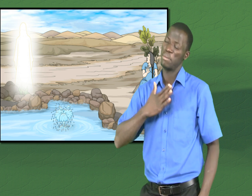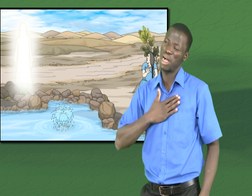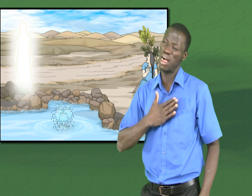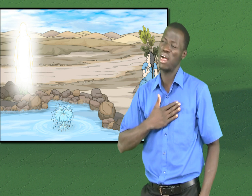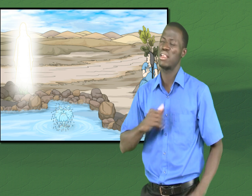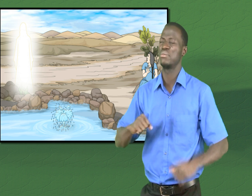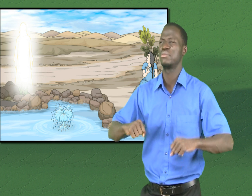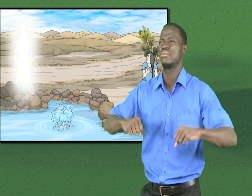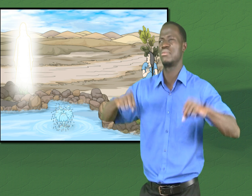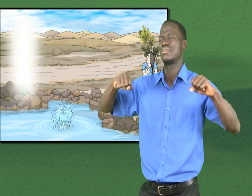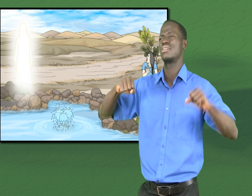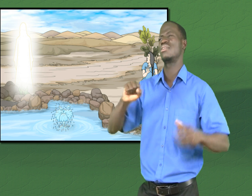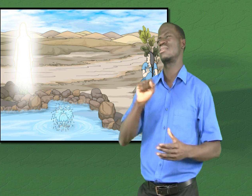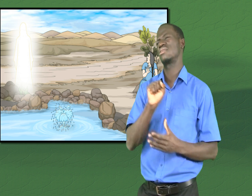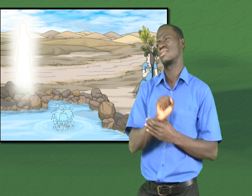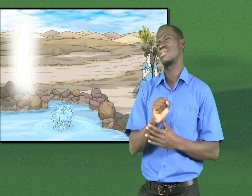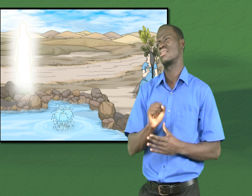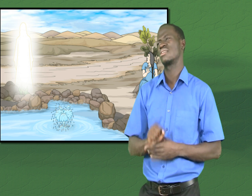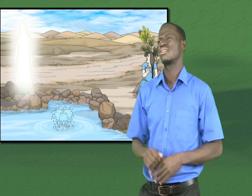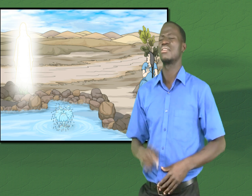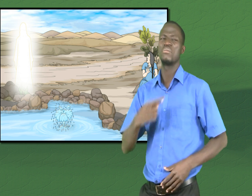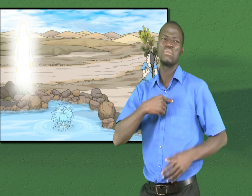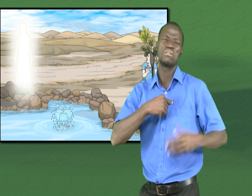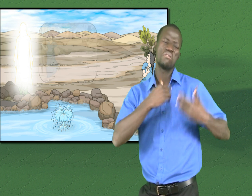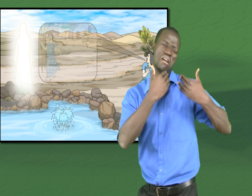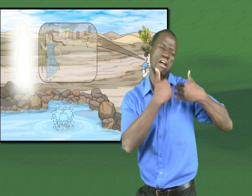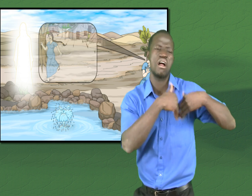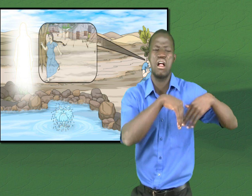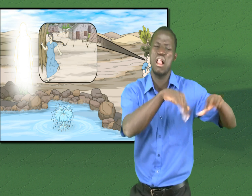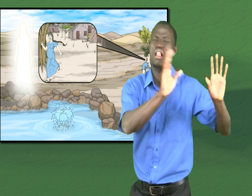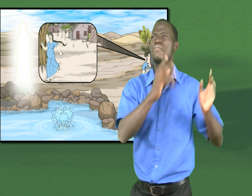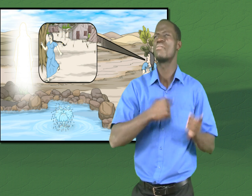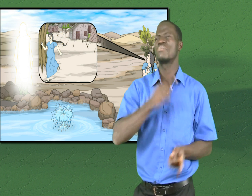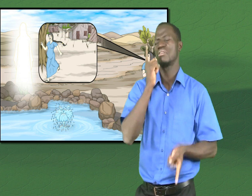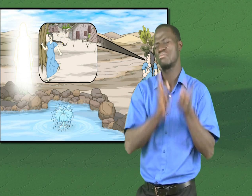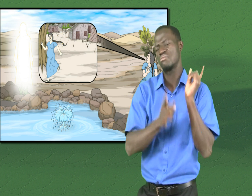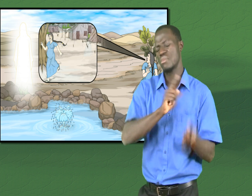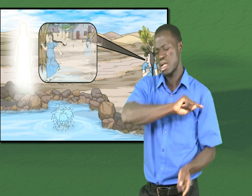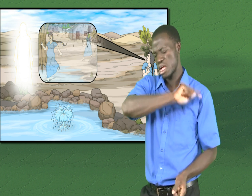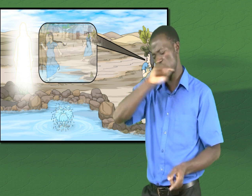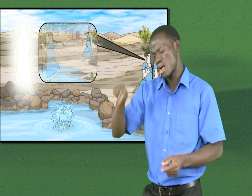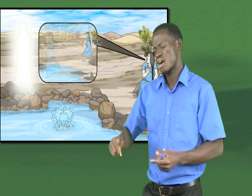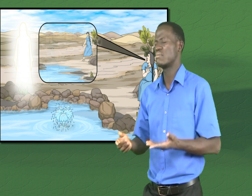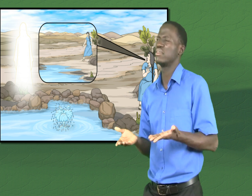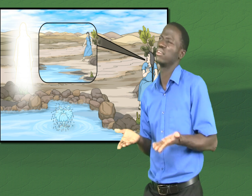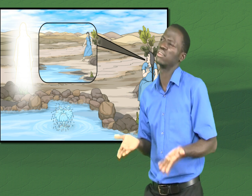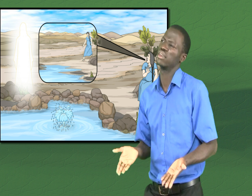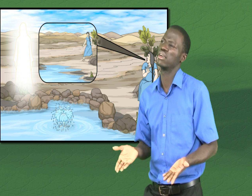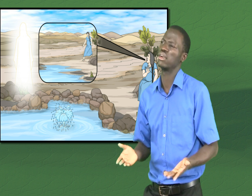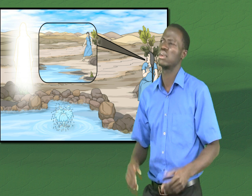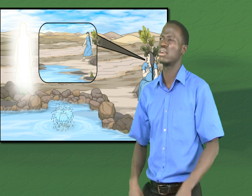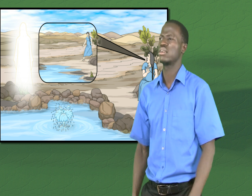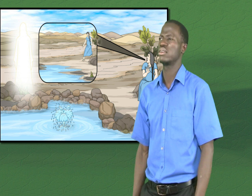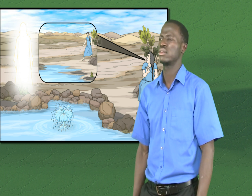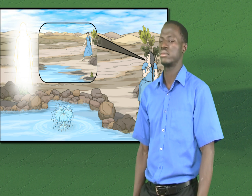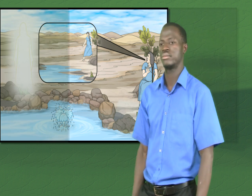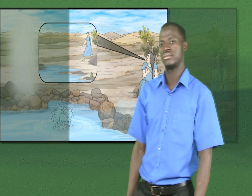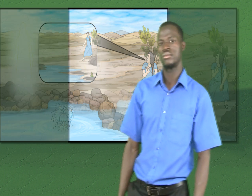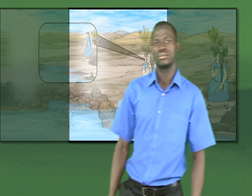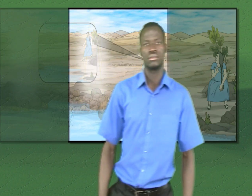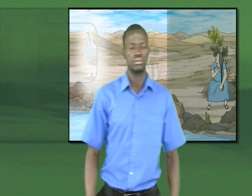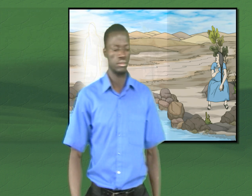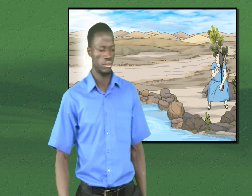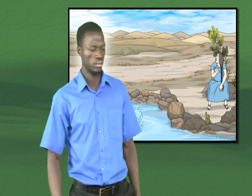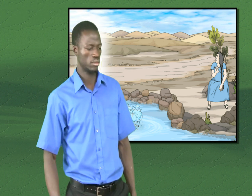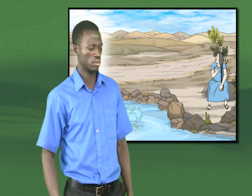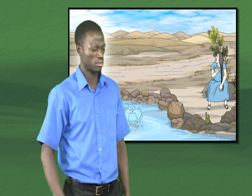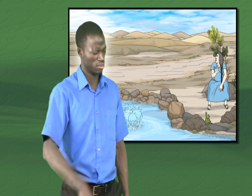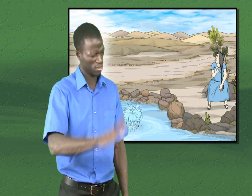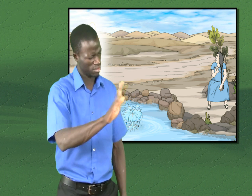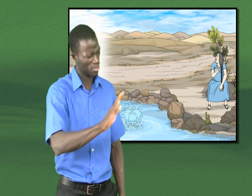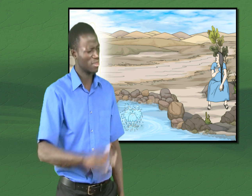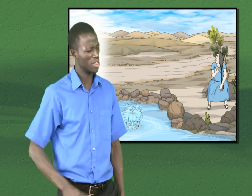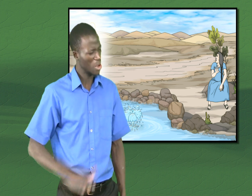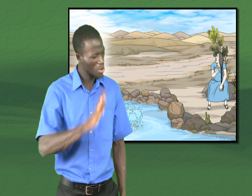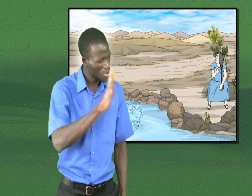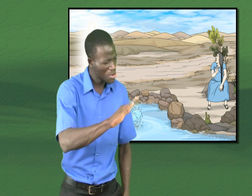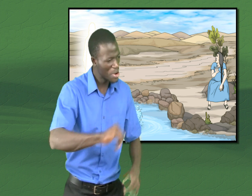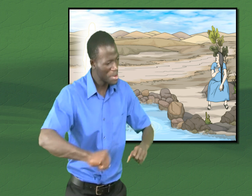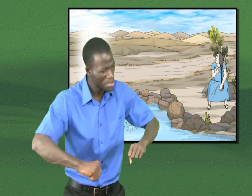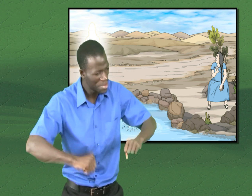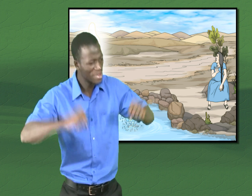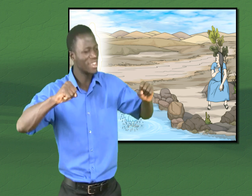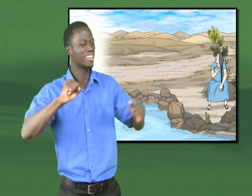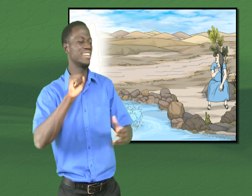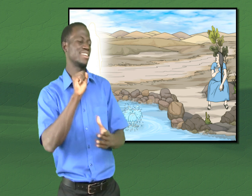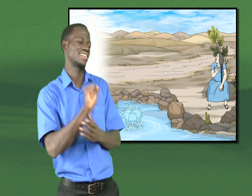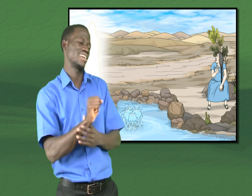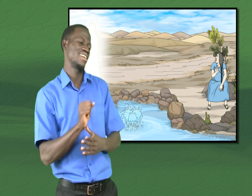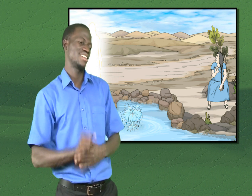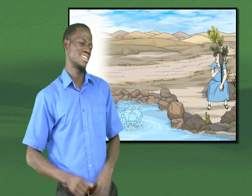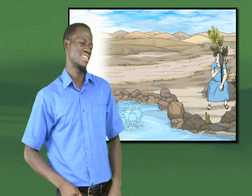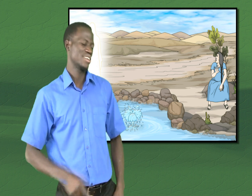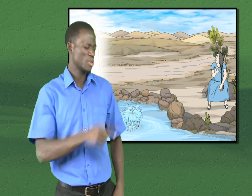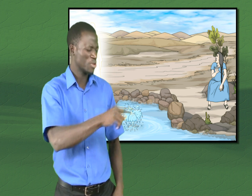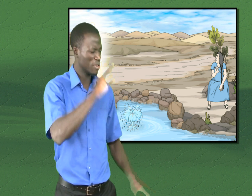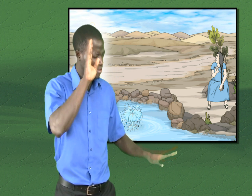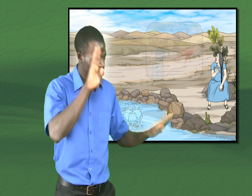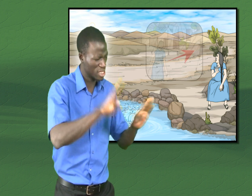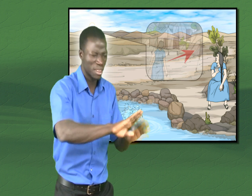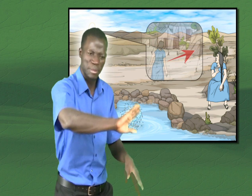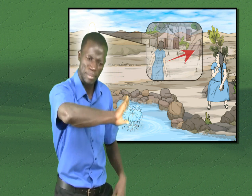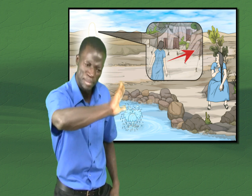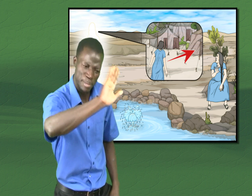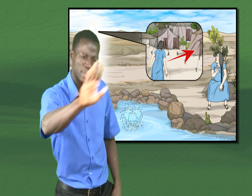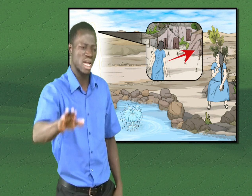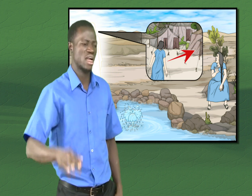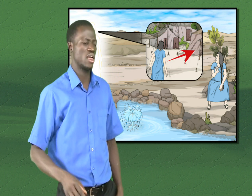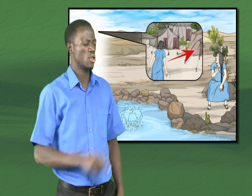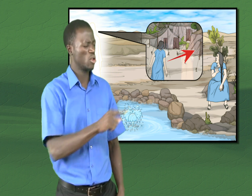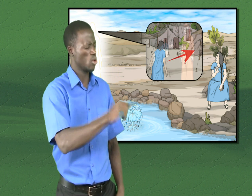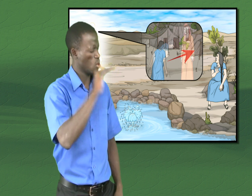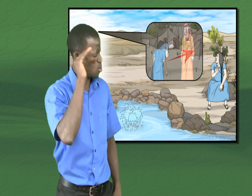“I am running away from my mistress Sarai,” she replied.